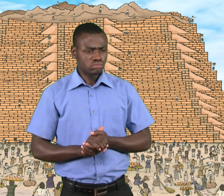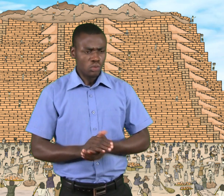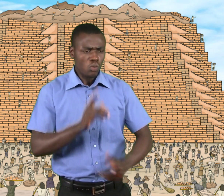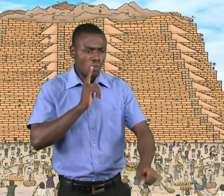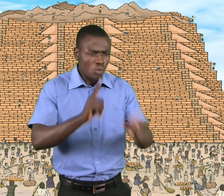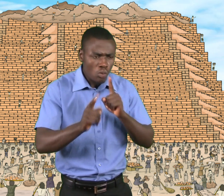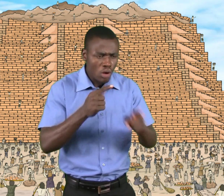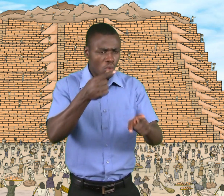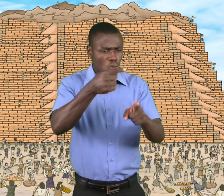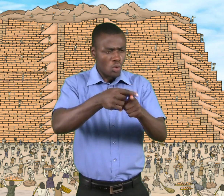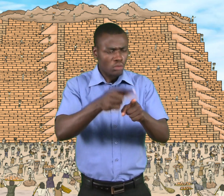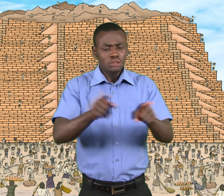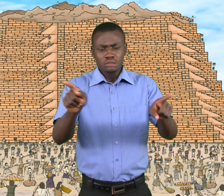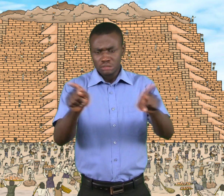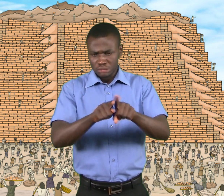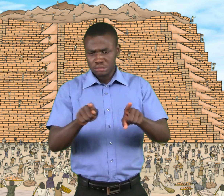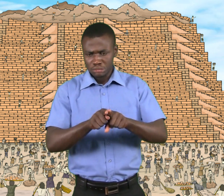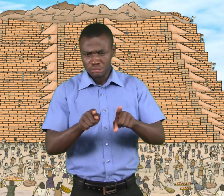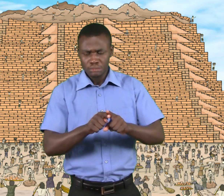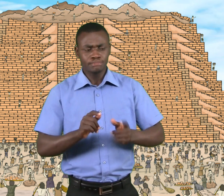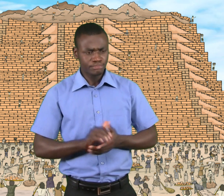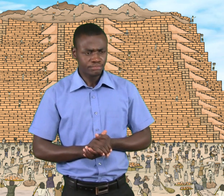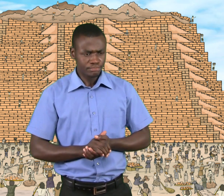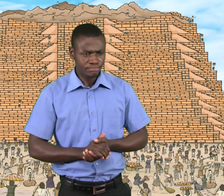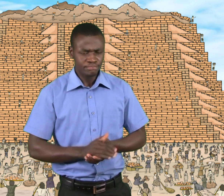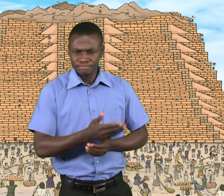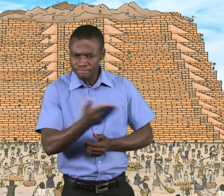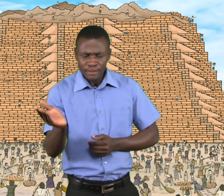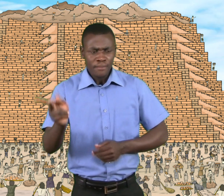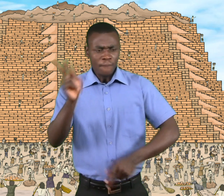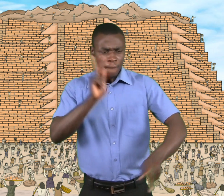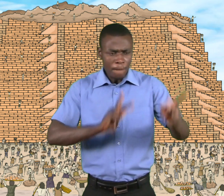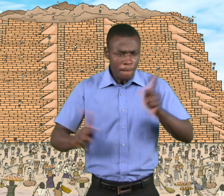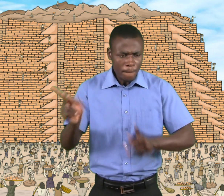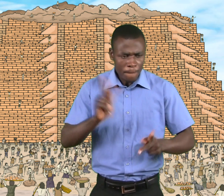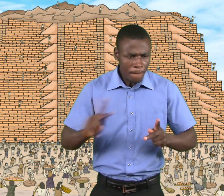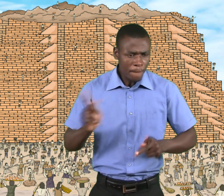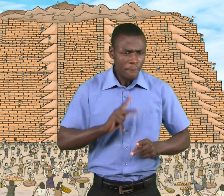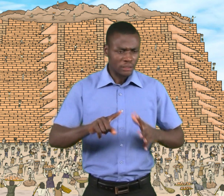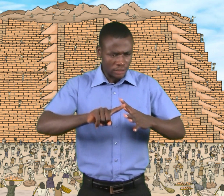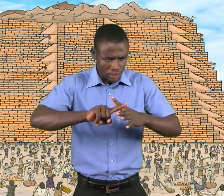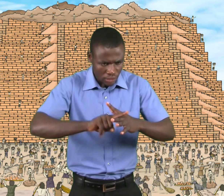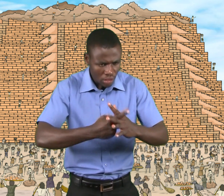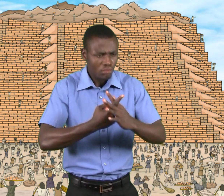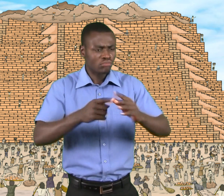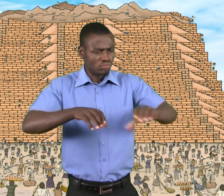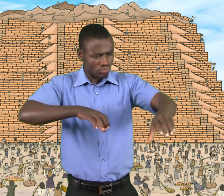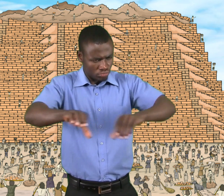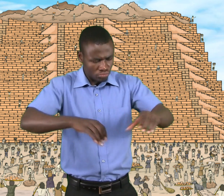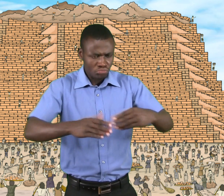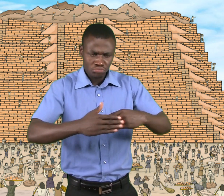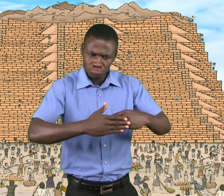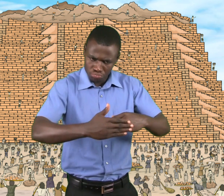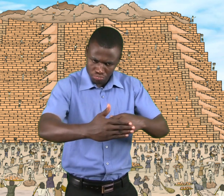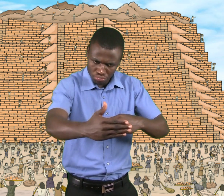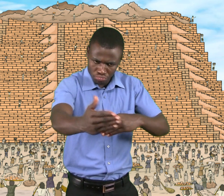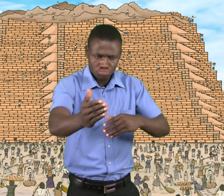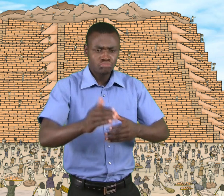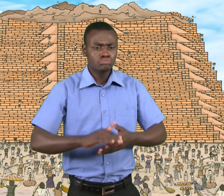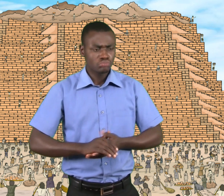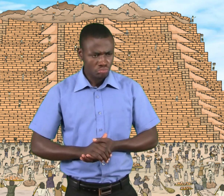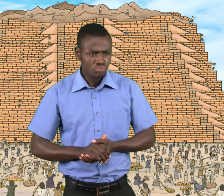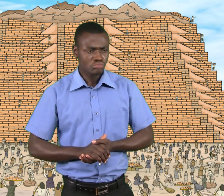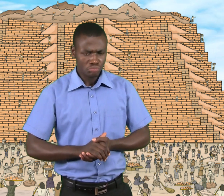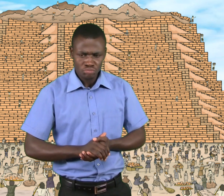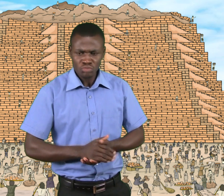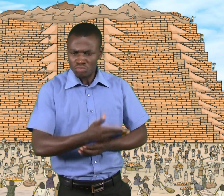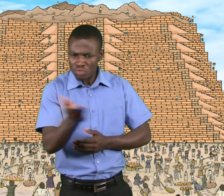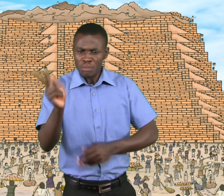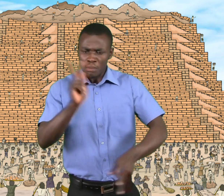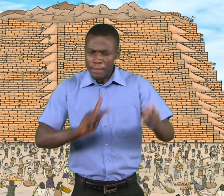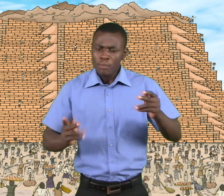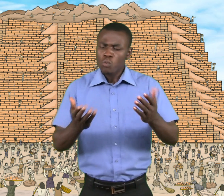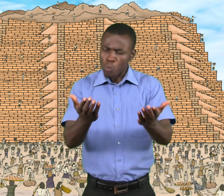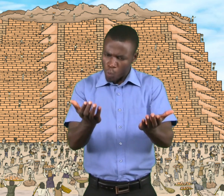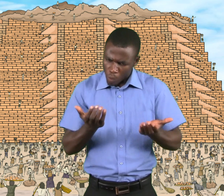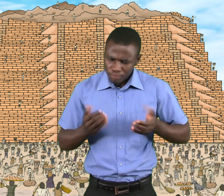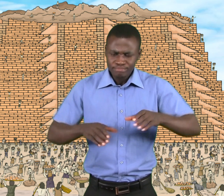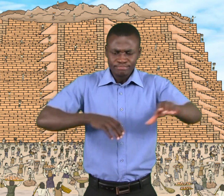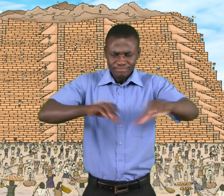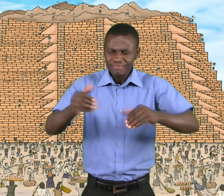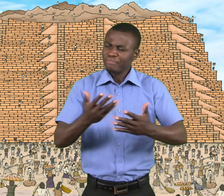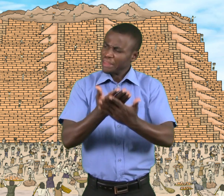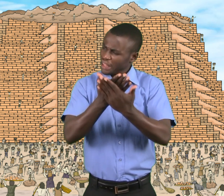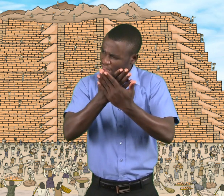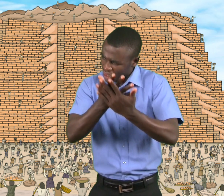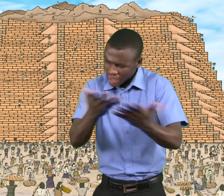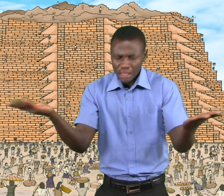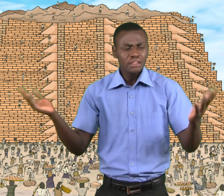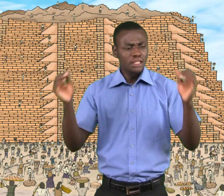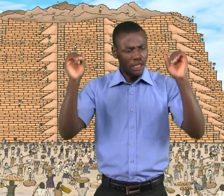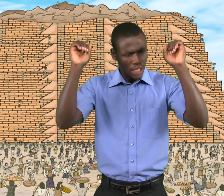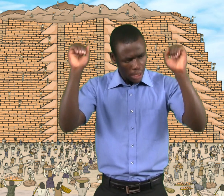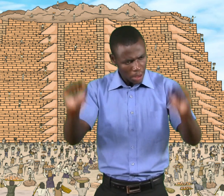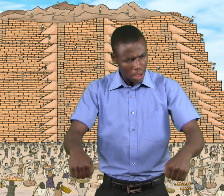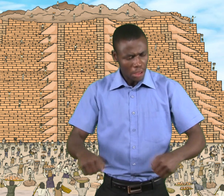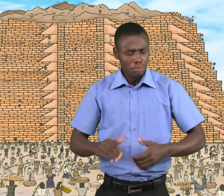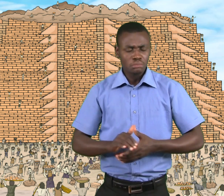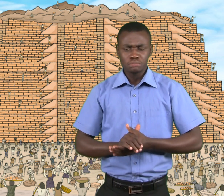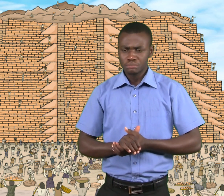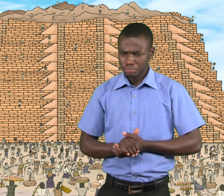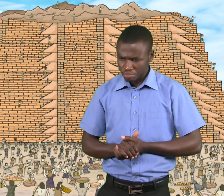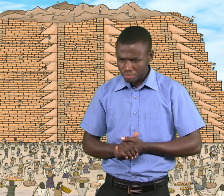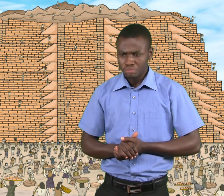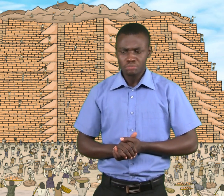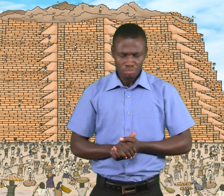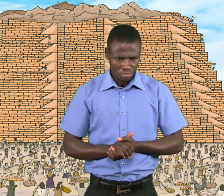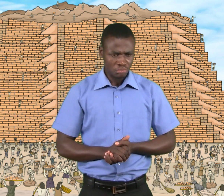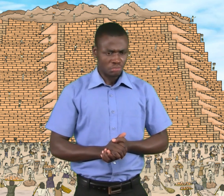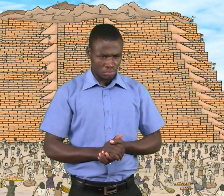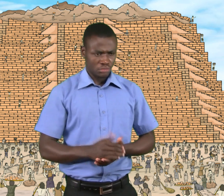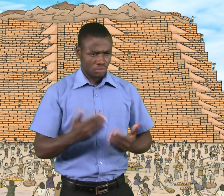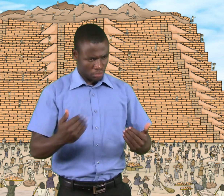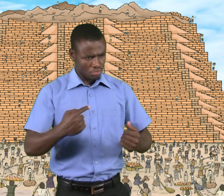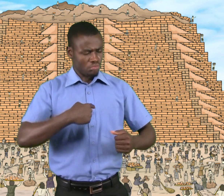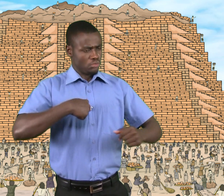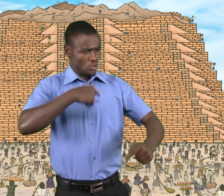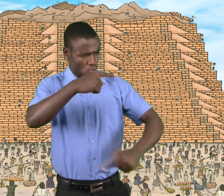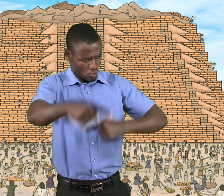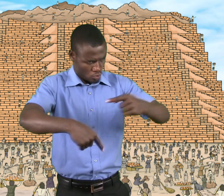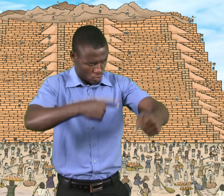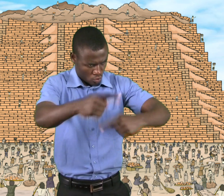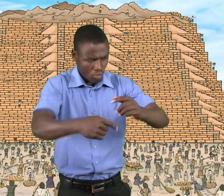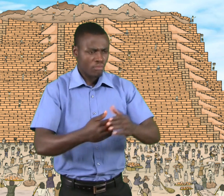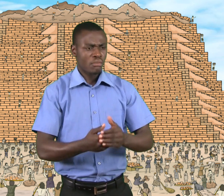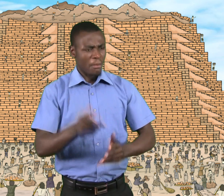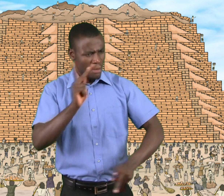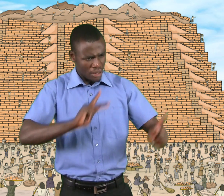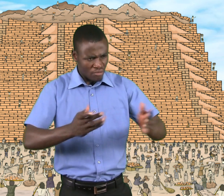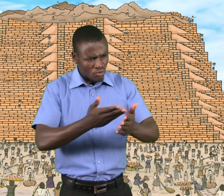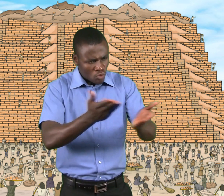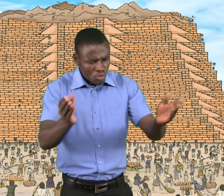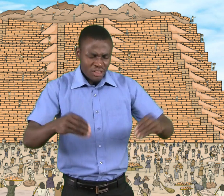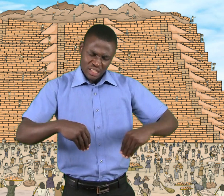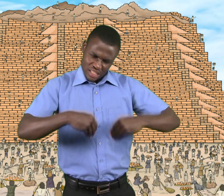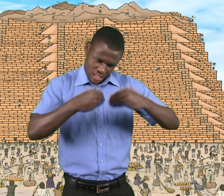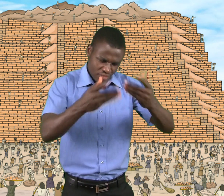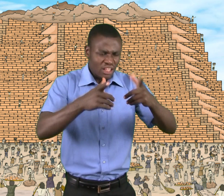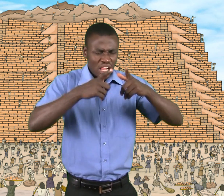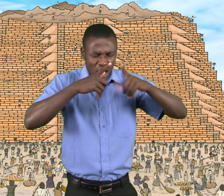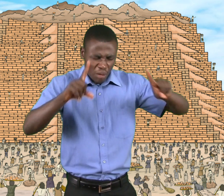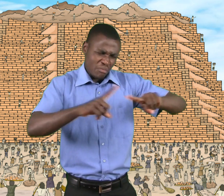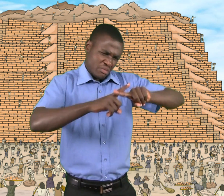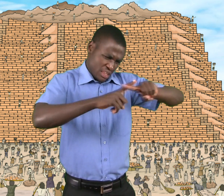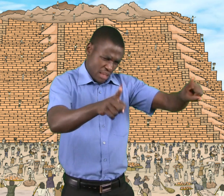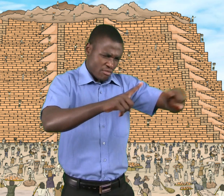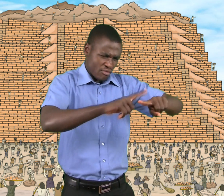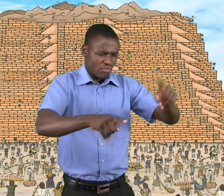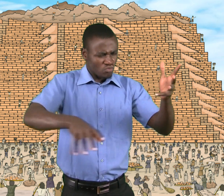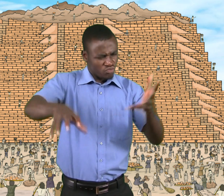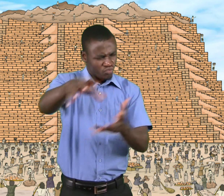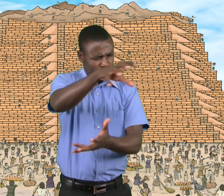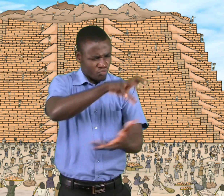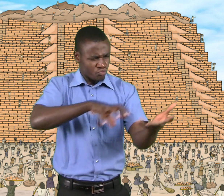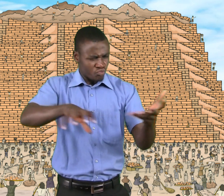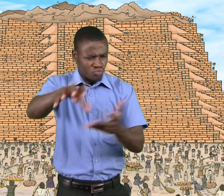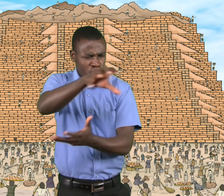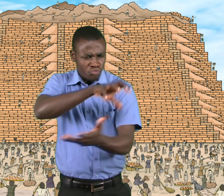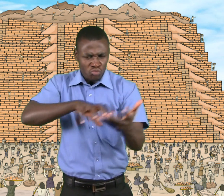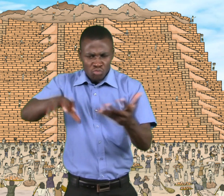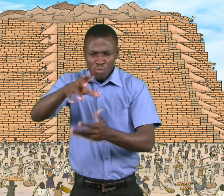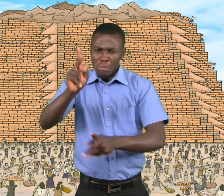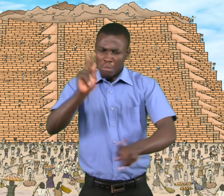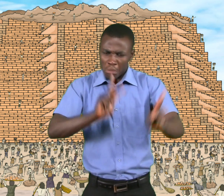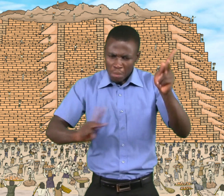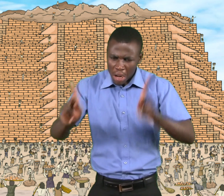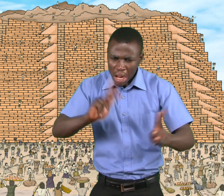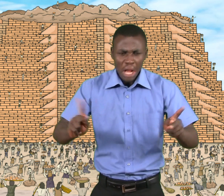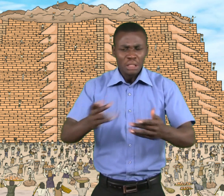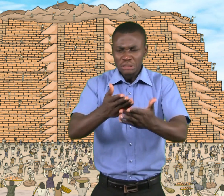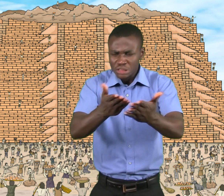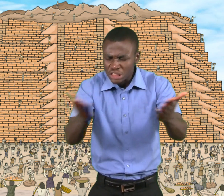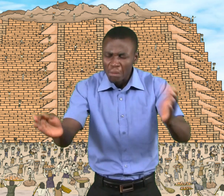Then the LORD came down to see the city and the tower that the sons of men were building.